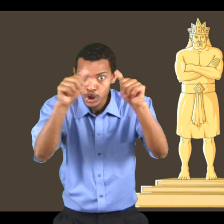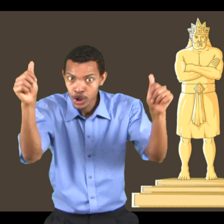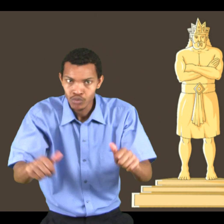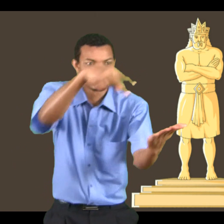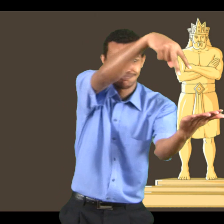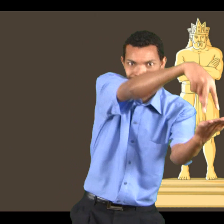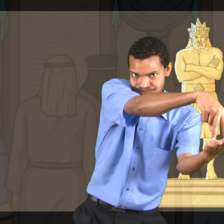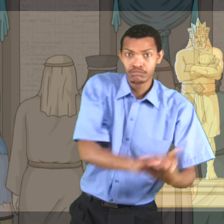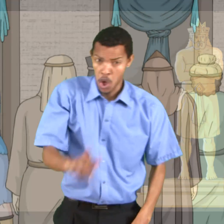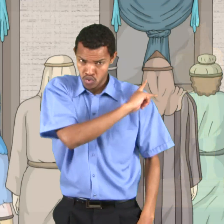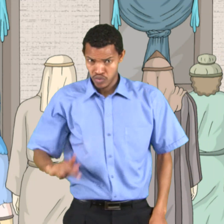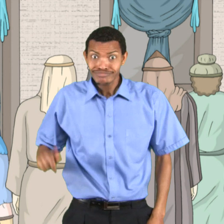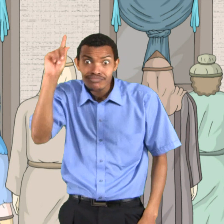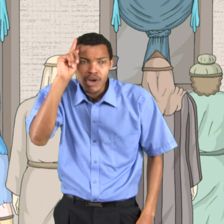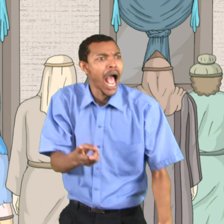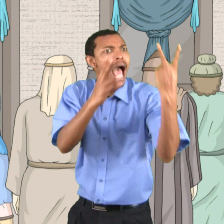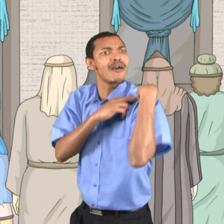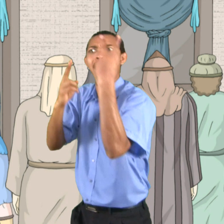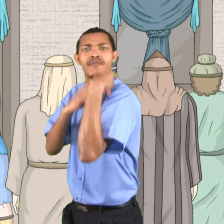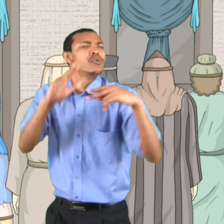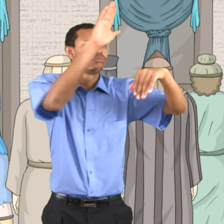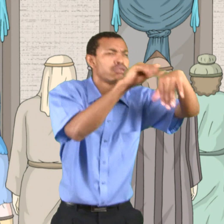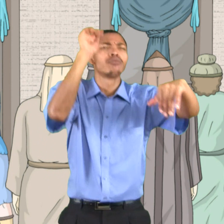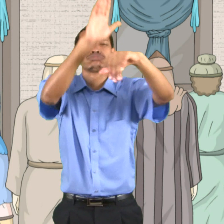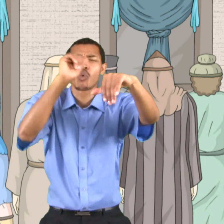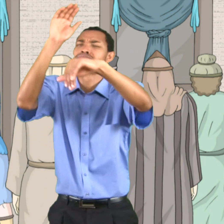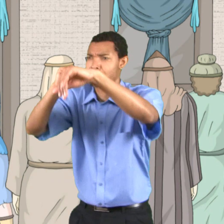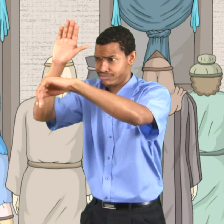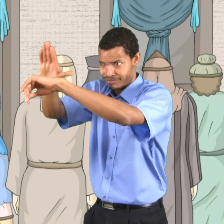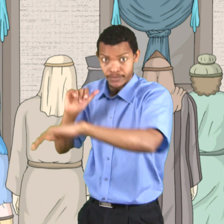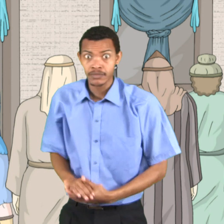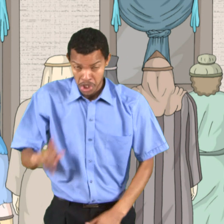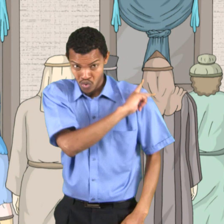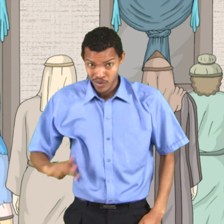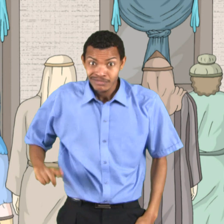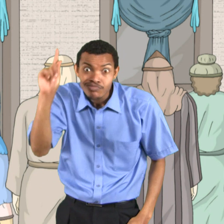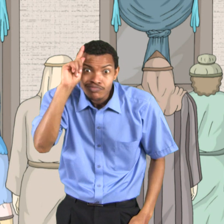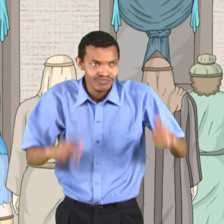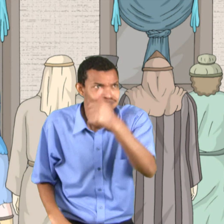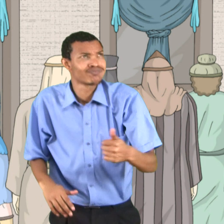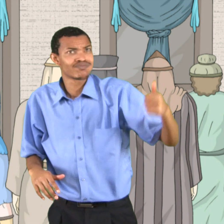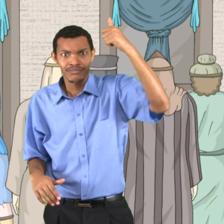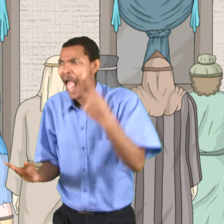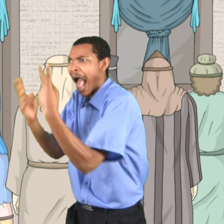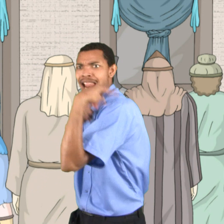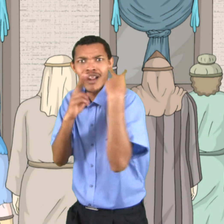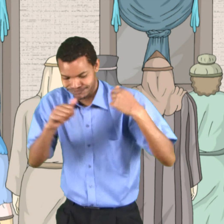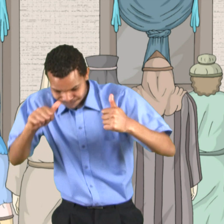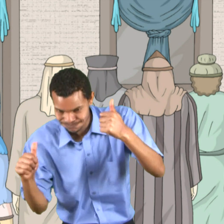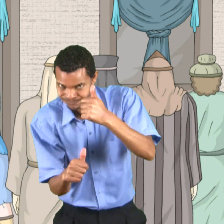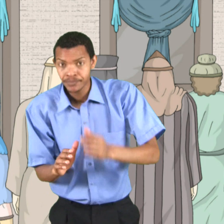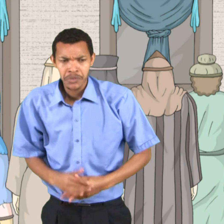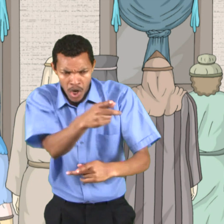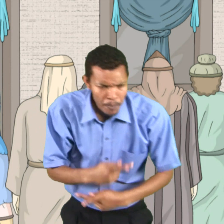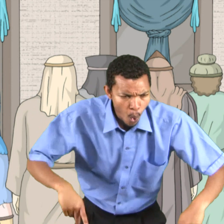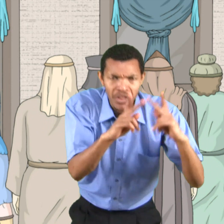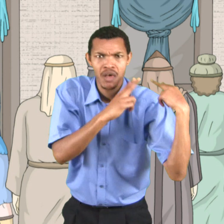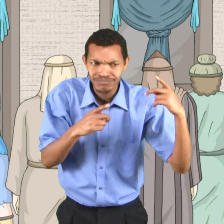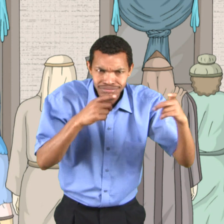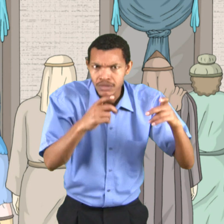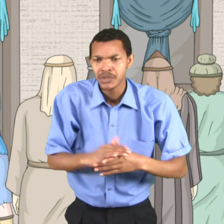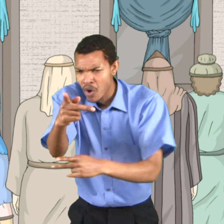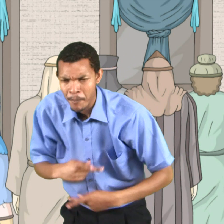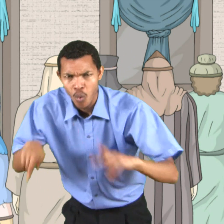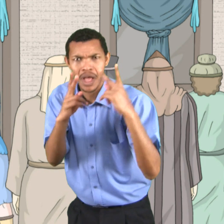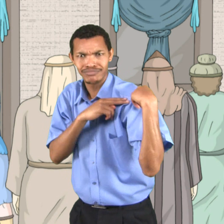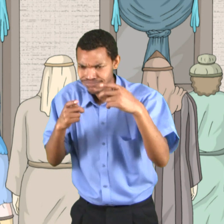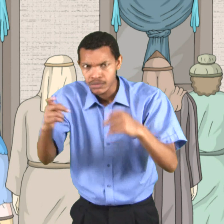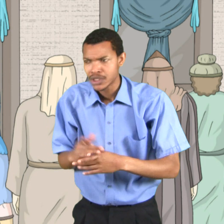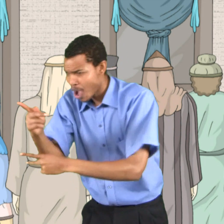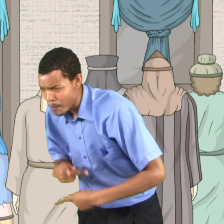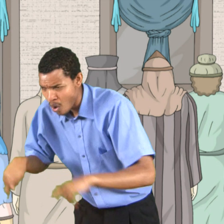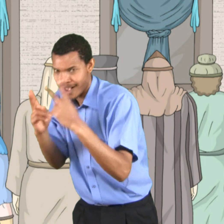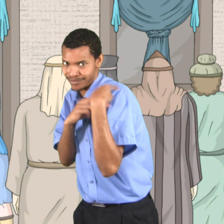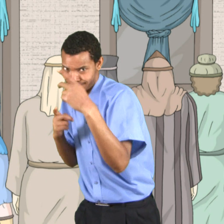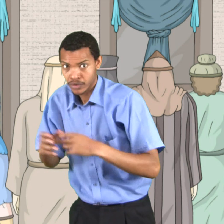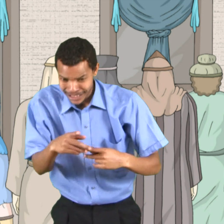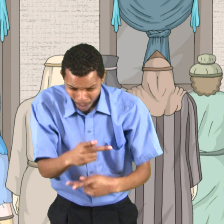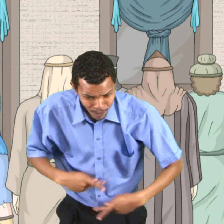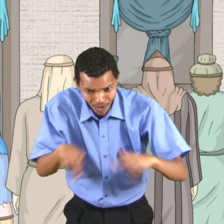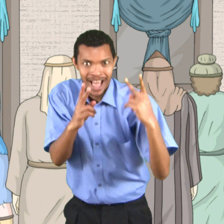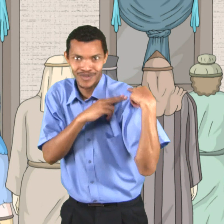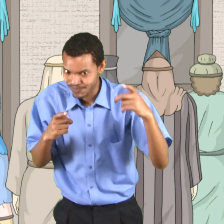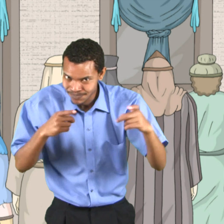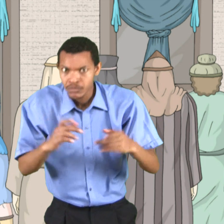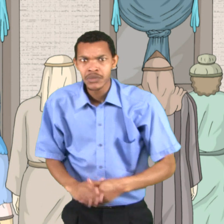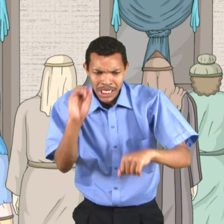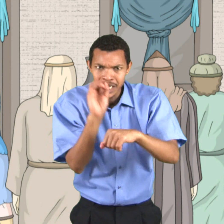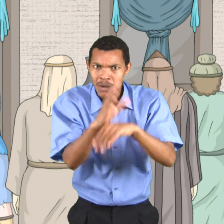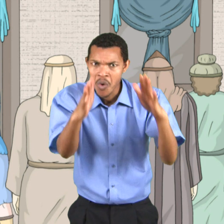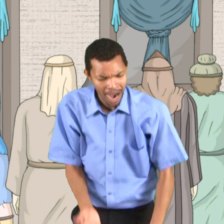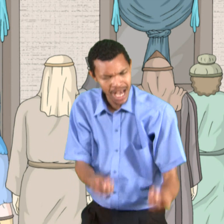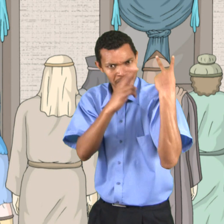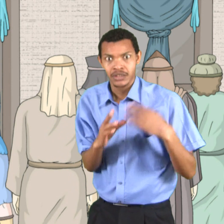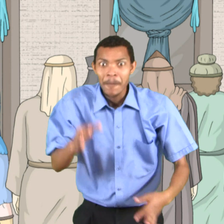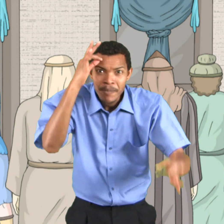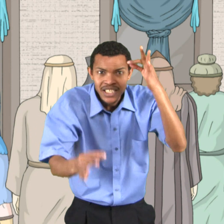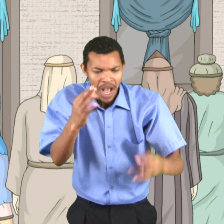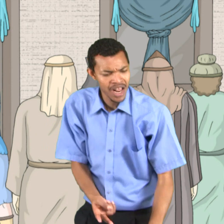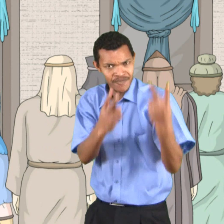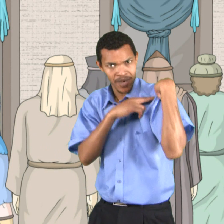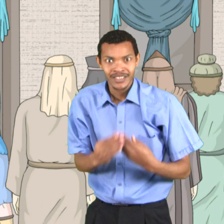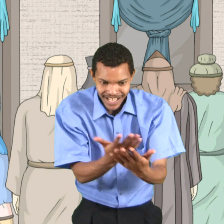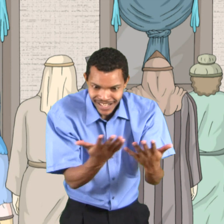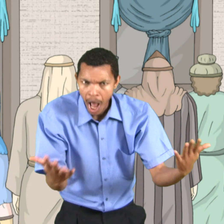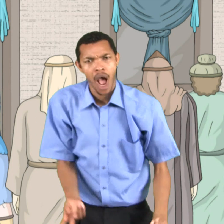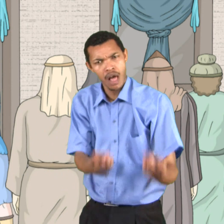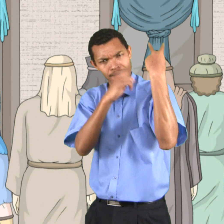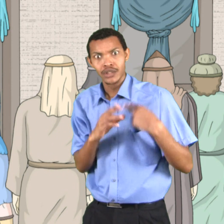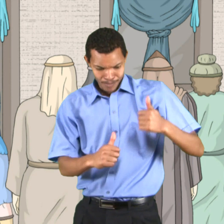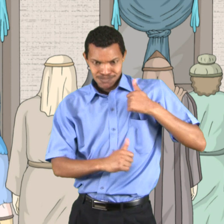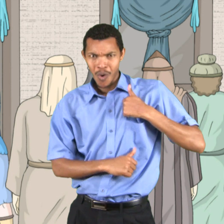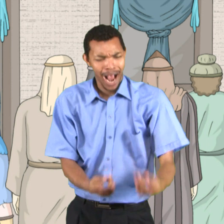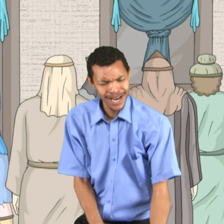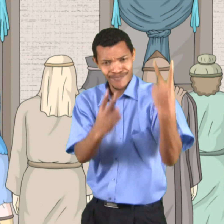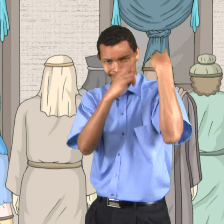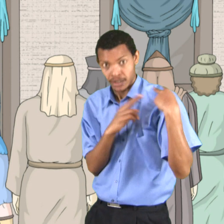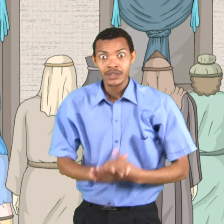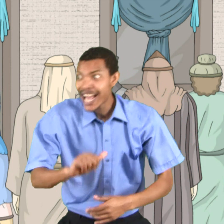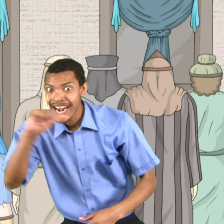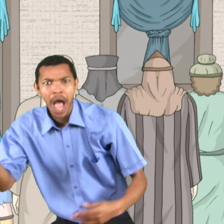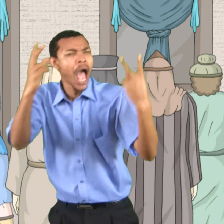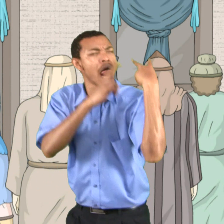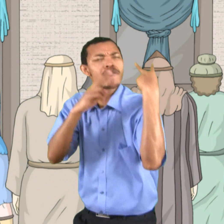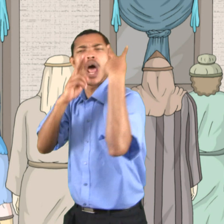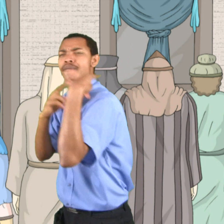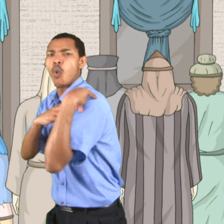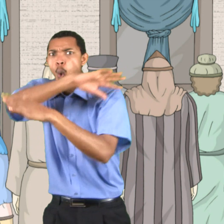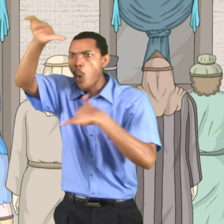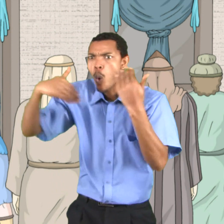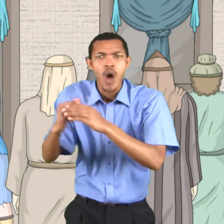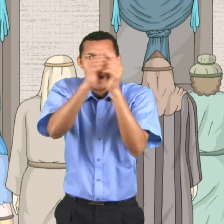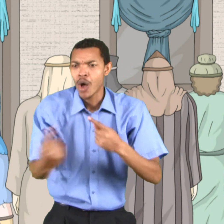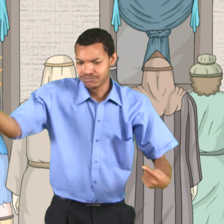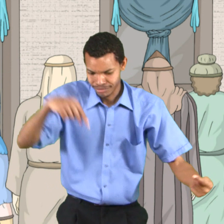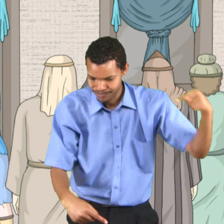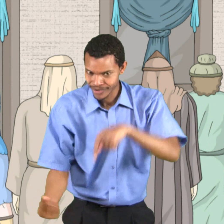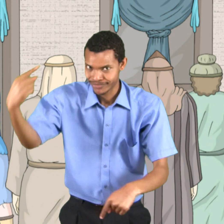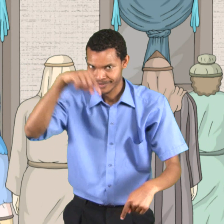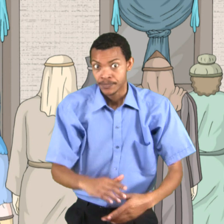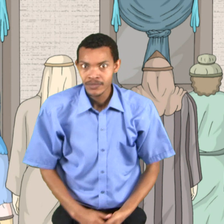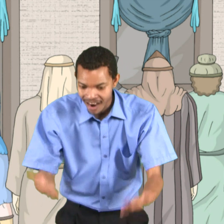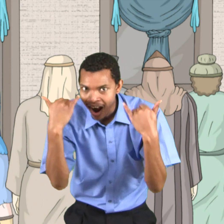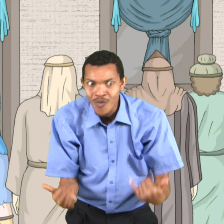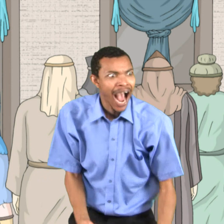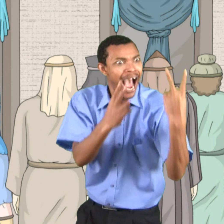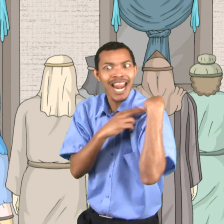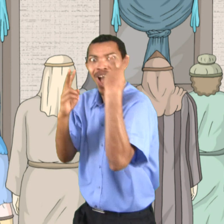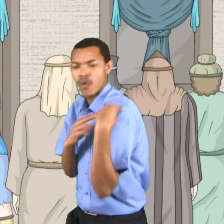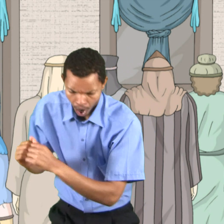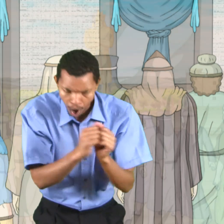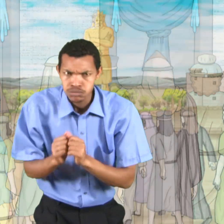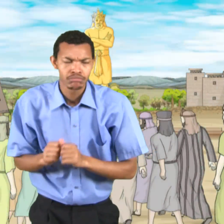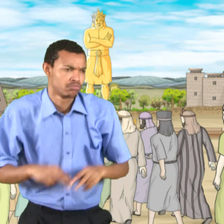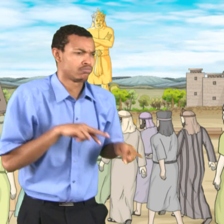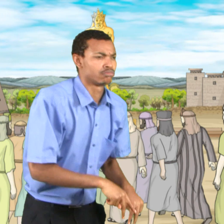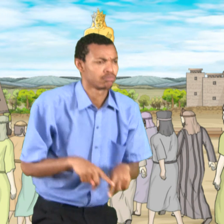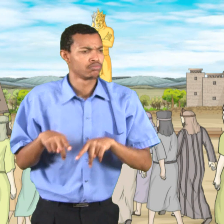Then King Nebuchadnezzar sent word to assemble the satraps, prefects, governors, advisers, treasurers, judges, magistrates, and all the other officials of the provinces to attend the dedication of the statue he had set up.